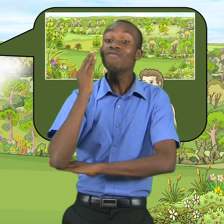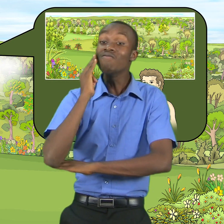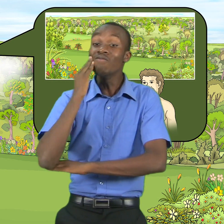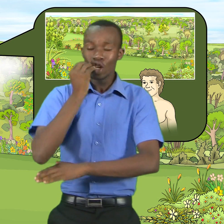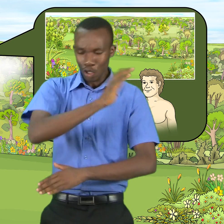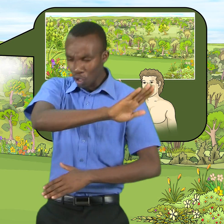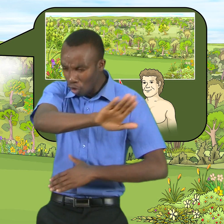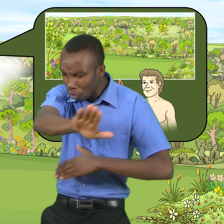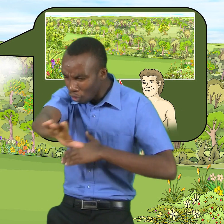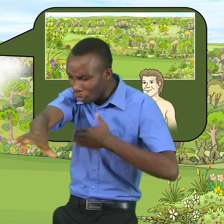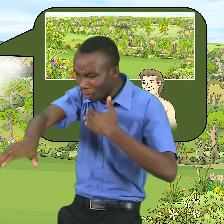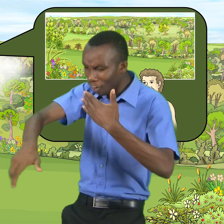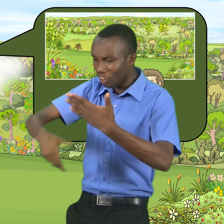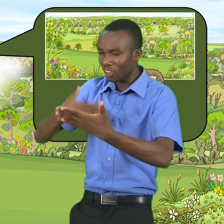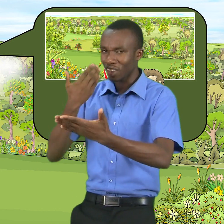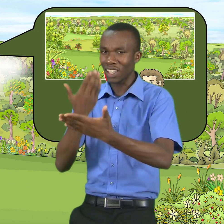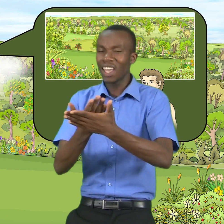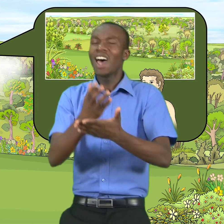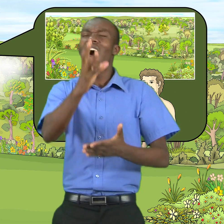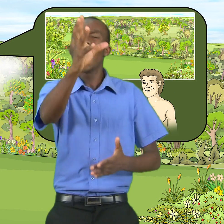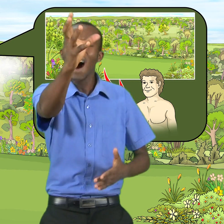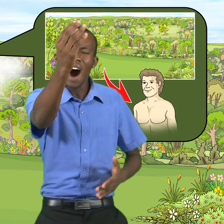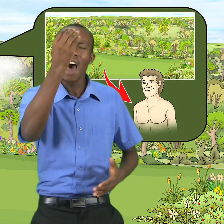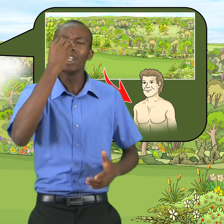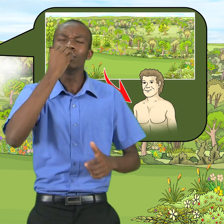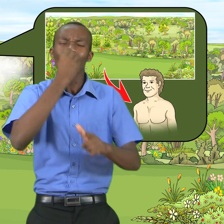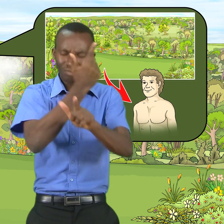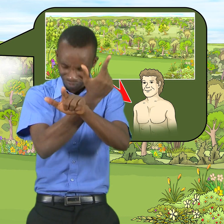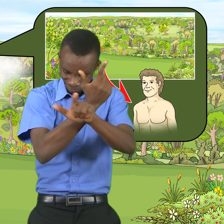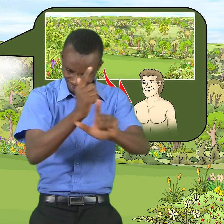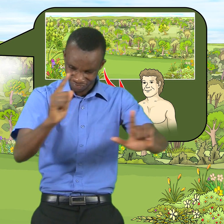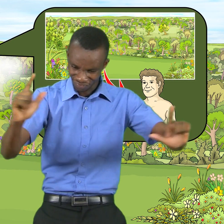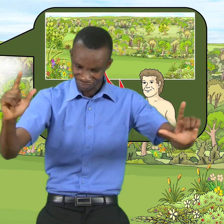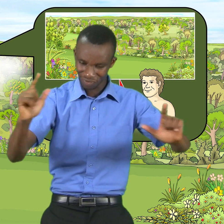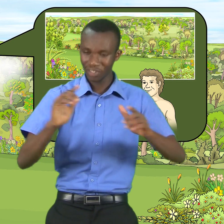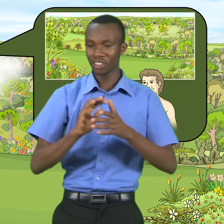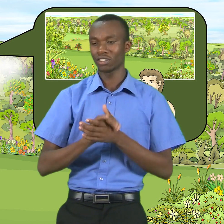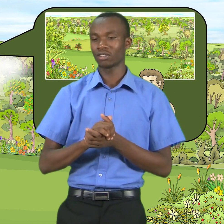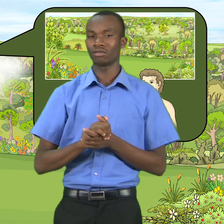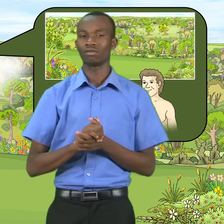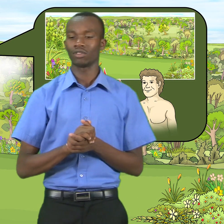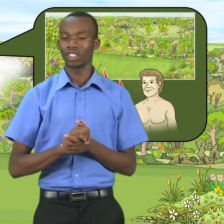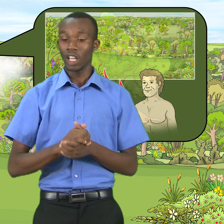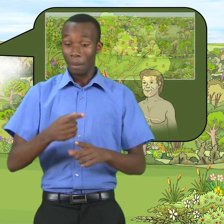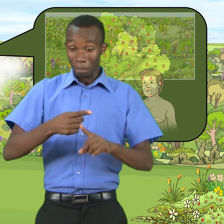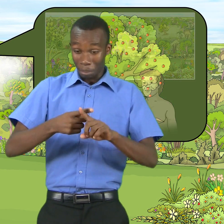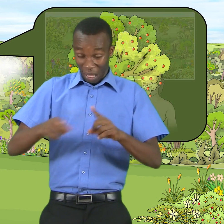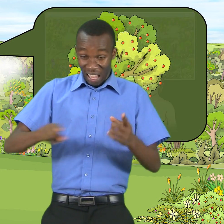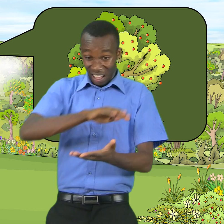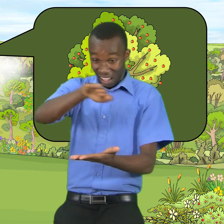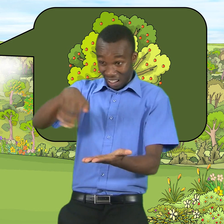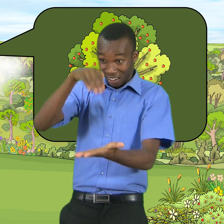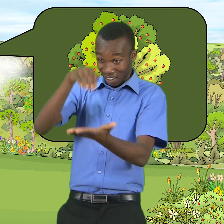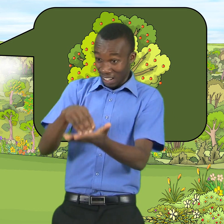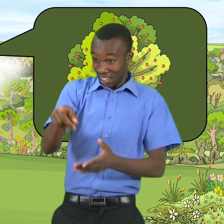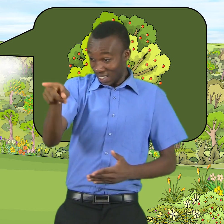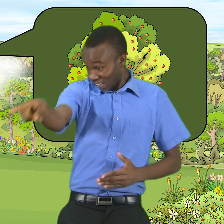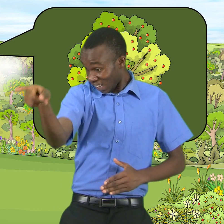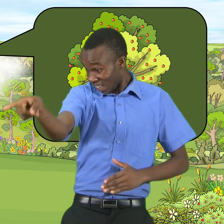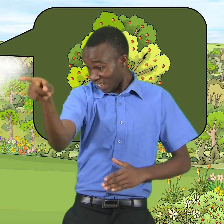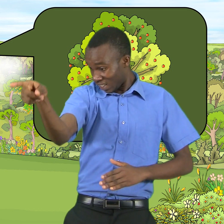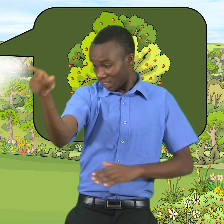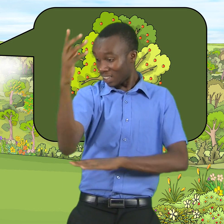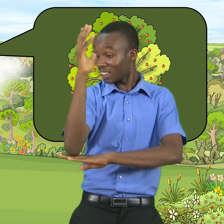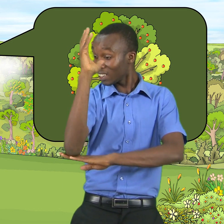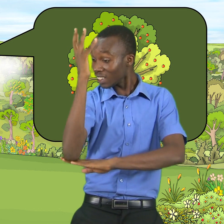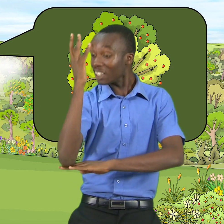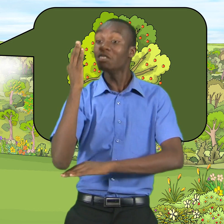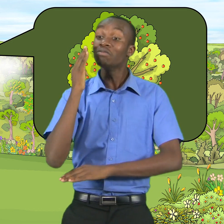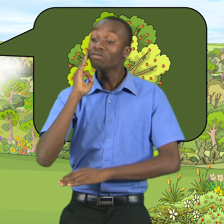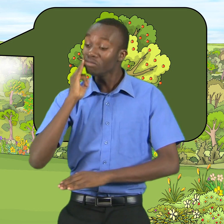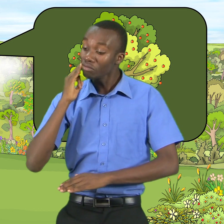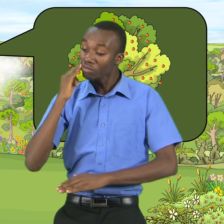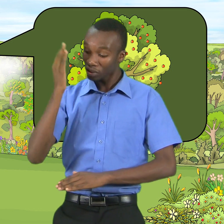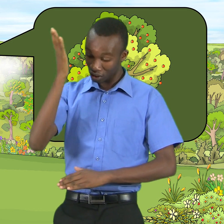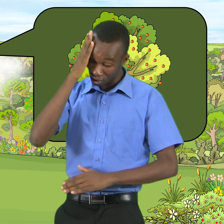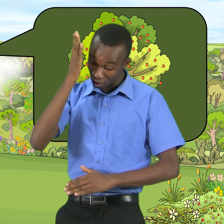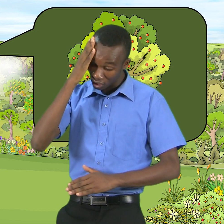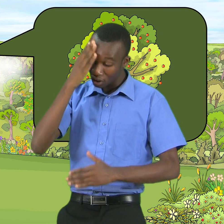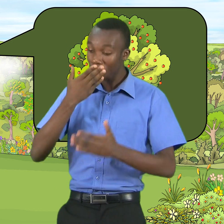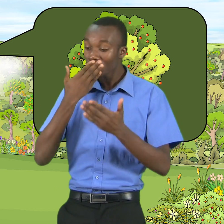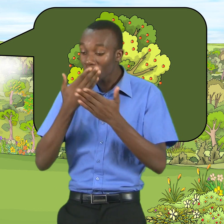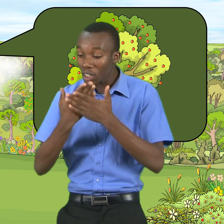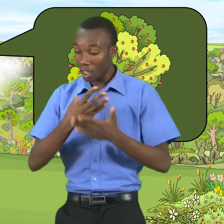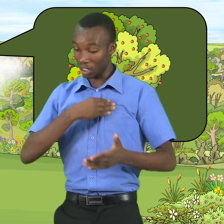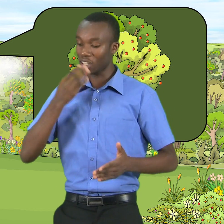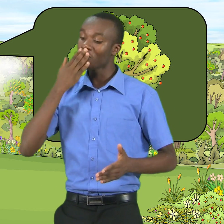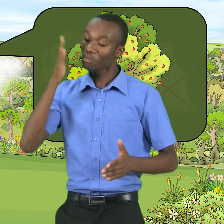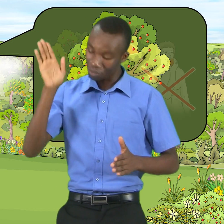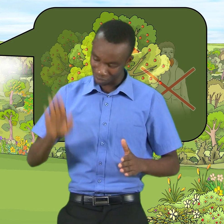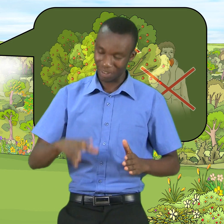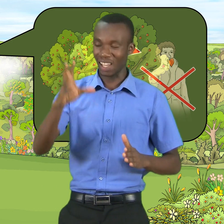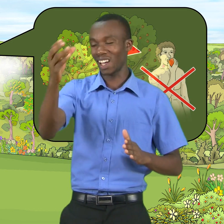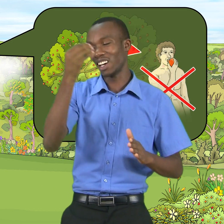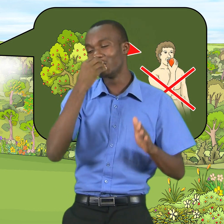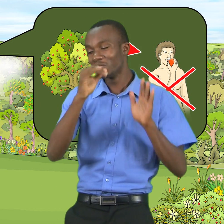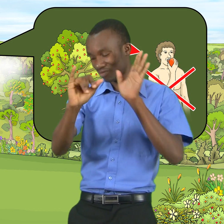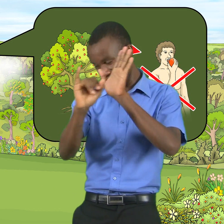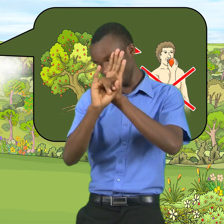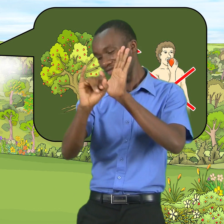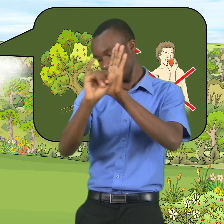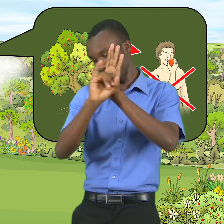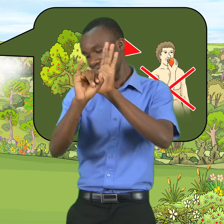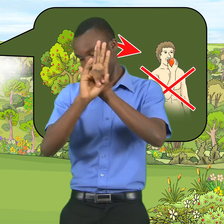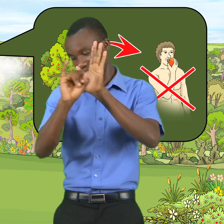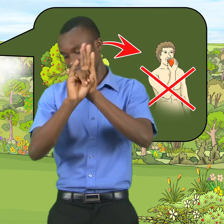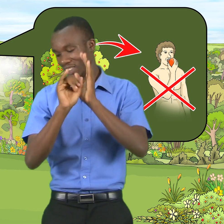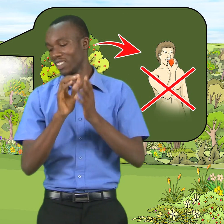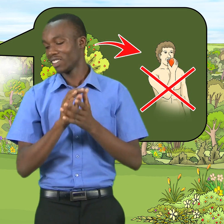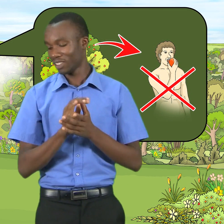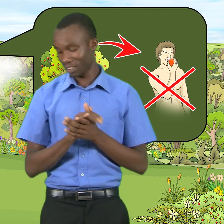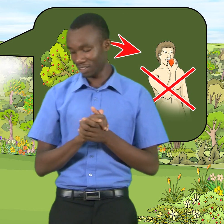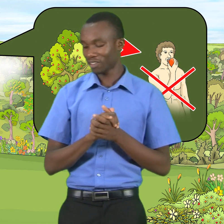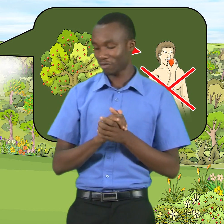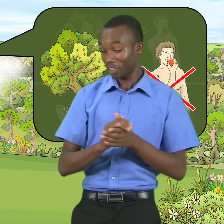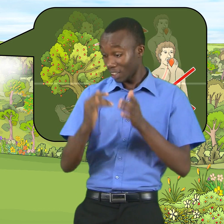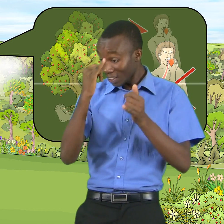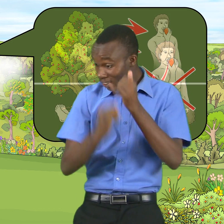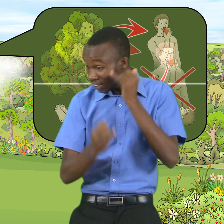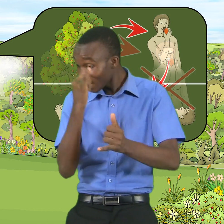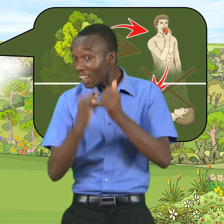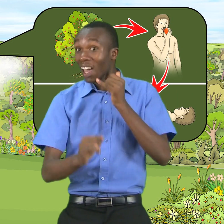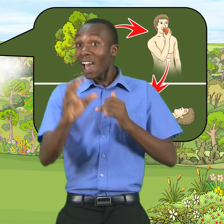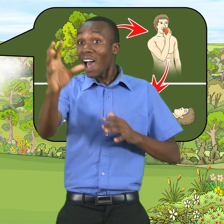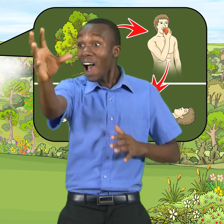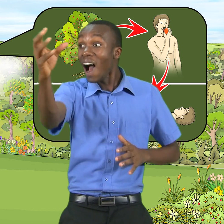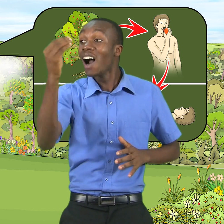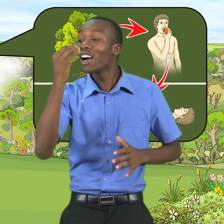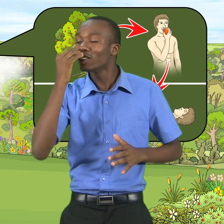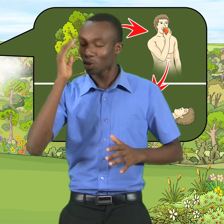And the LORD God commanded him, “You may eat freely from every tree of the garden, but you must not eat from the tree of the knowledge of good and evil;